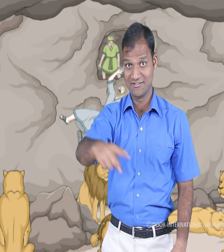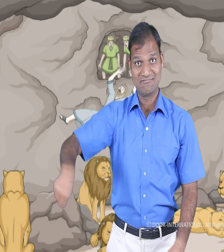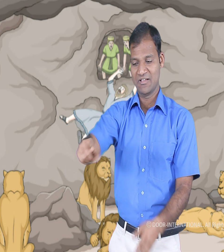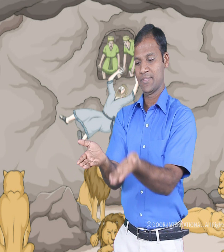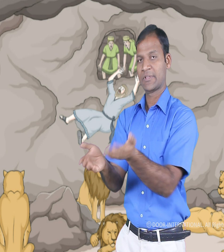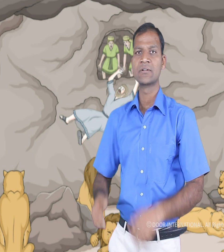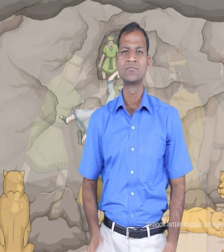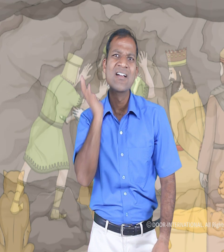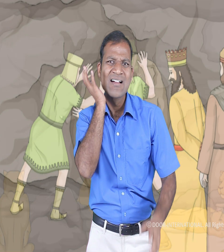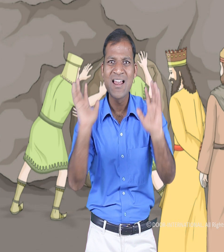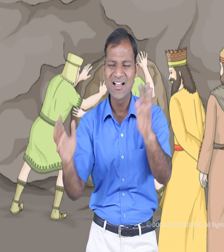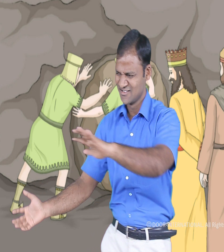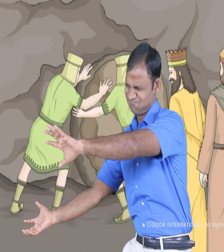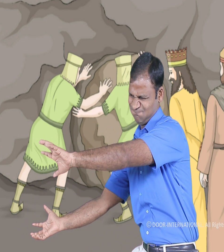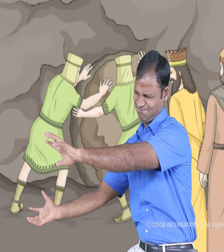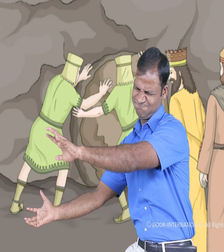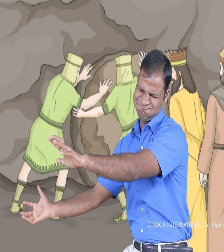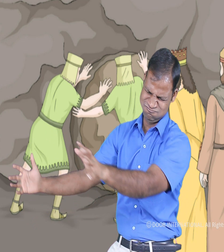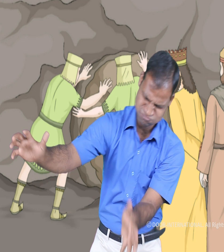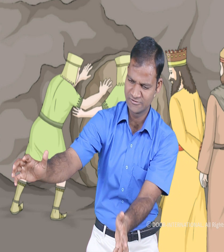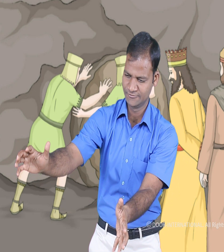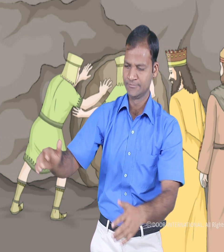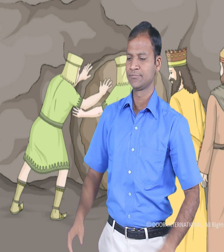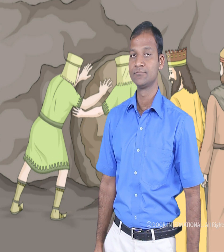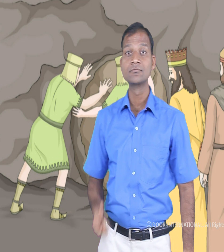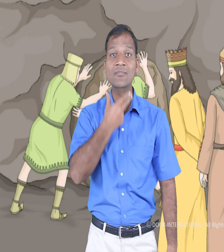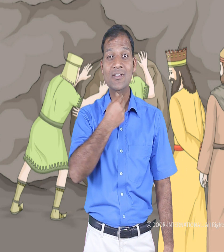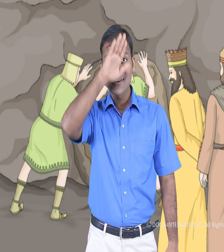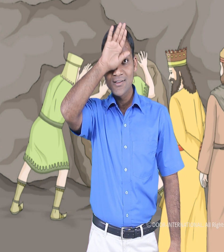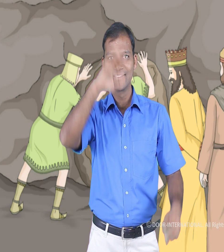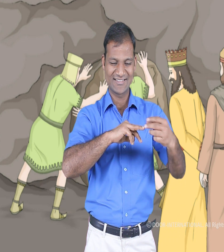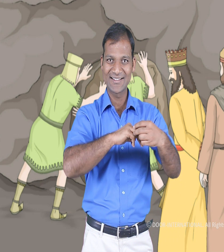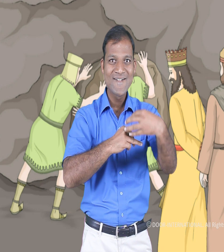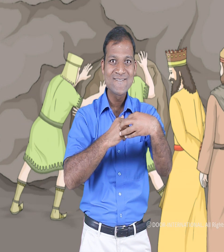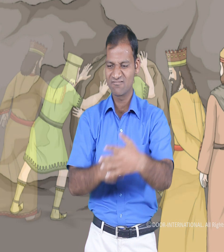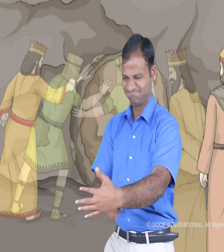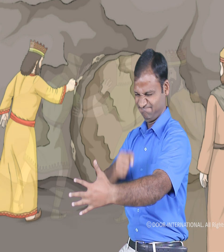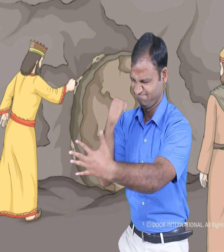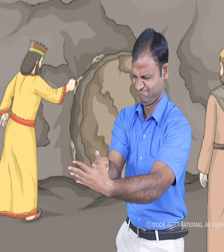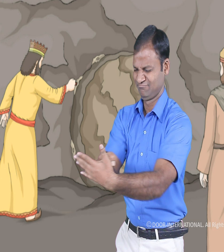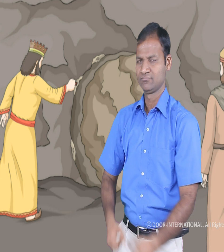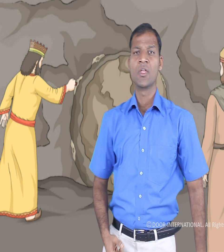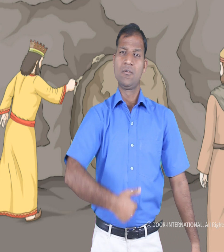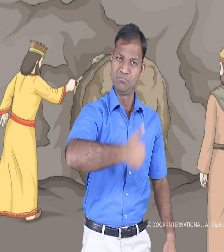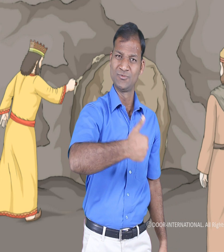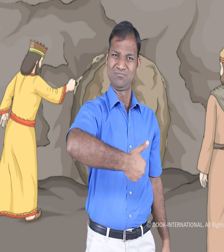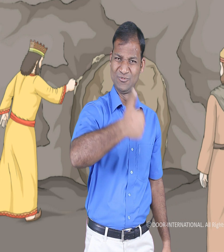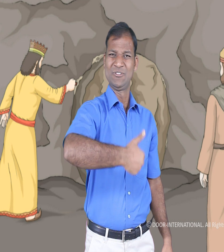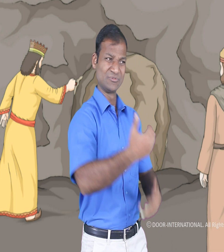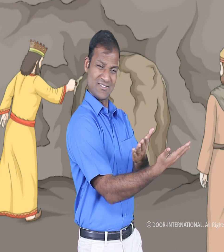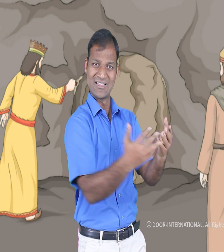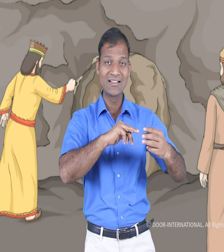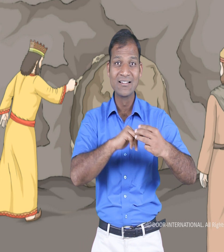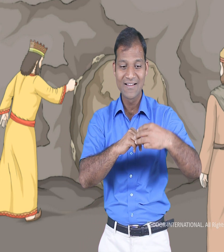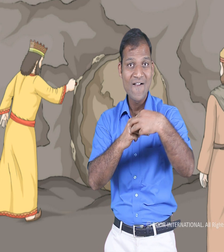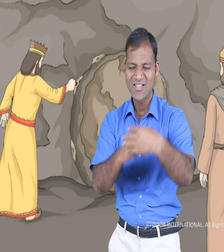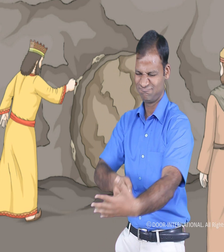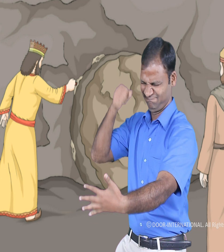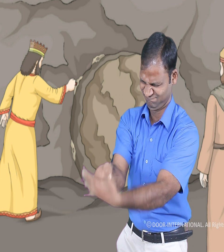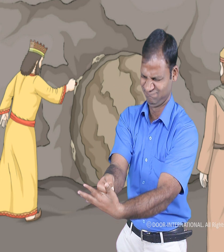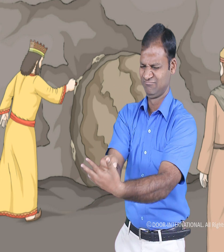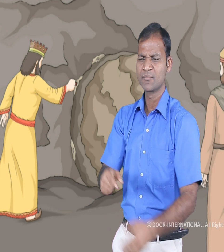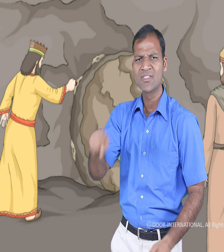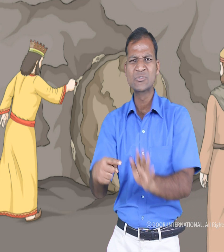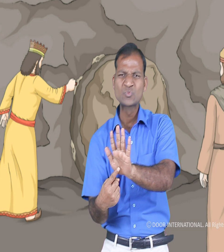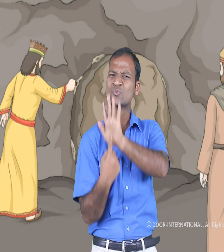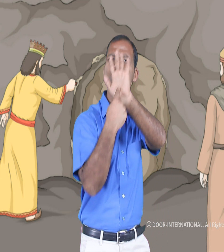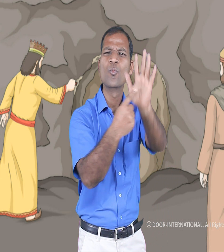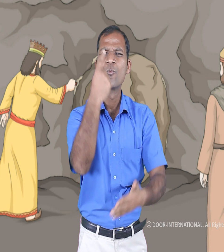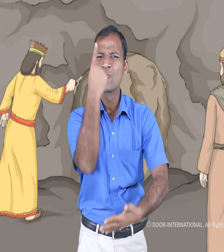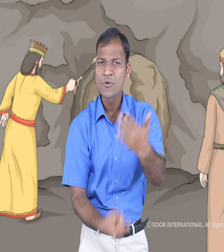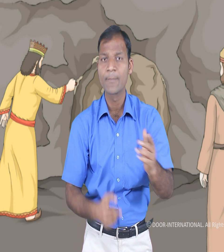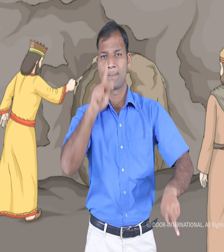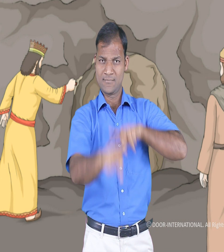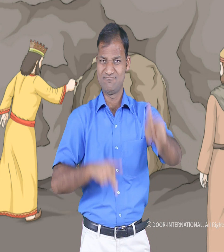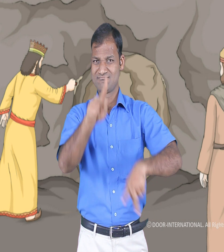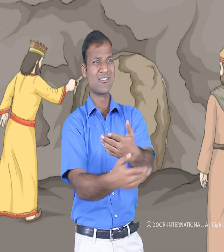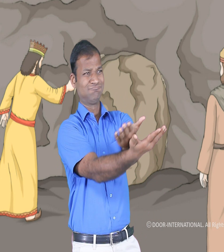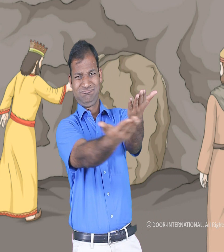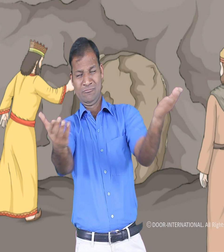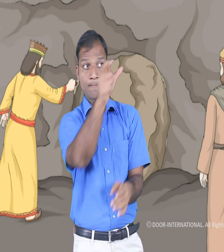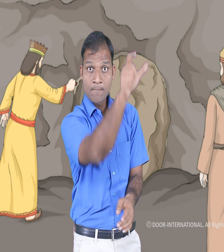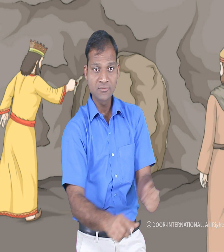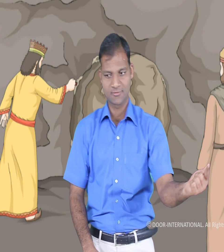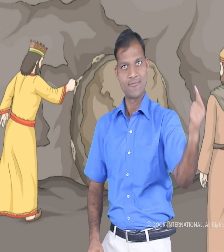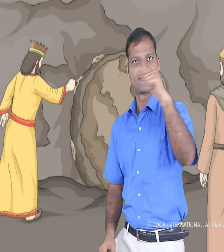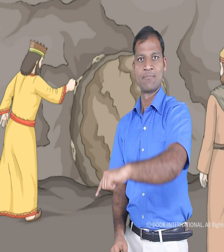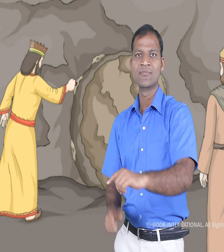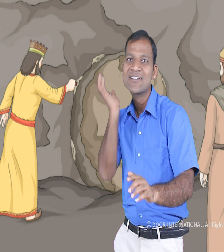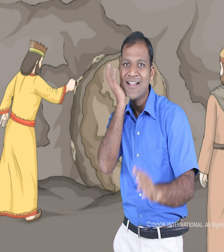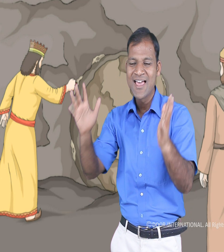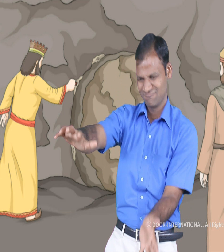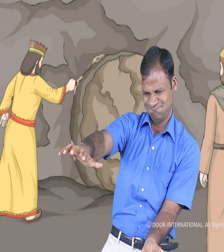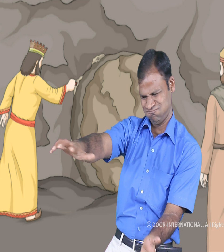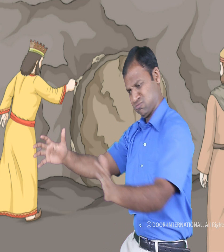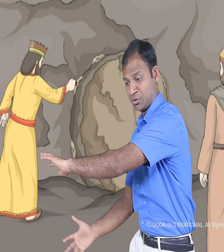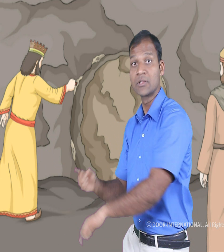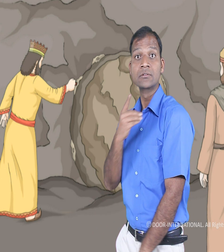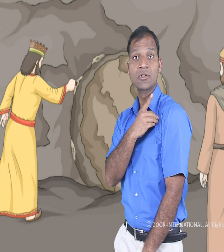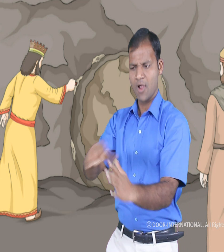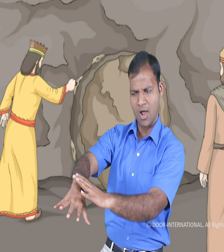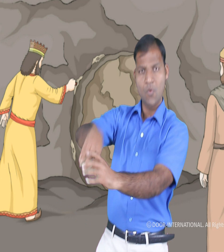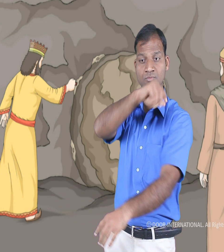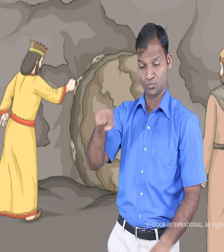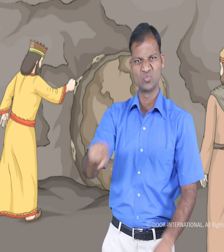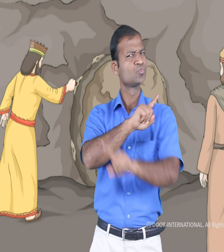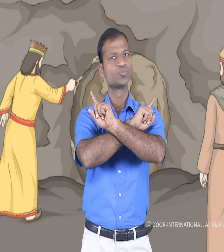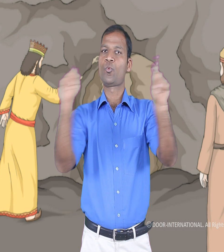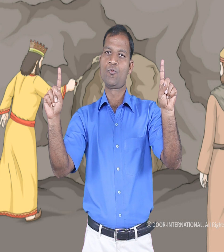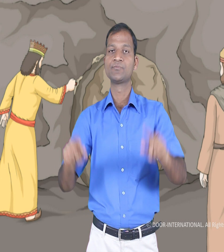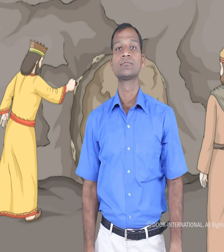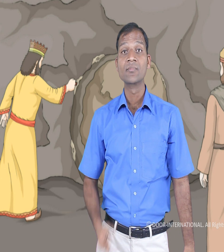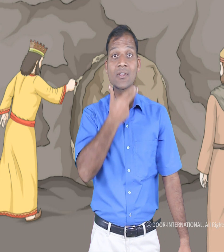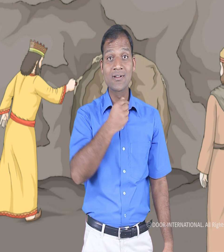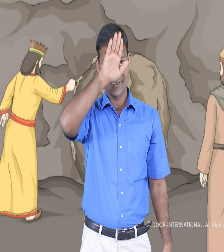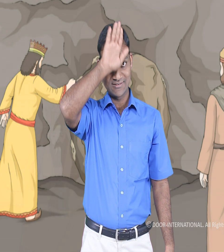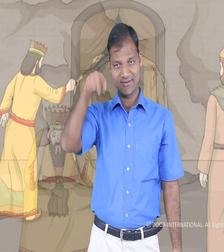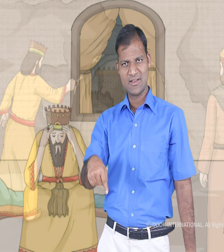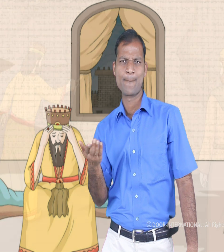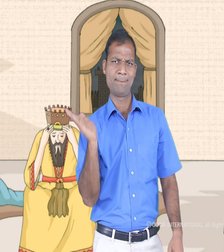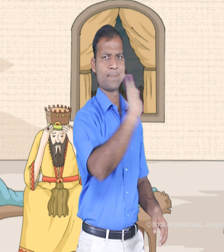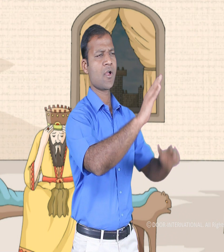A stone was brought and placed over the mouth of the den, and the king sealed it with his own signet ring and with the rings of his nobles, so that nothing concerning Daniel could be changed.